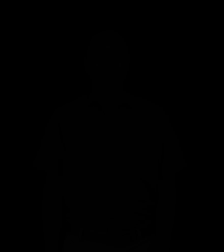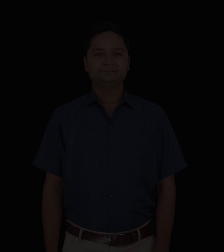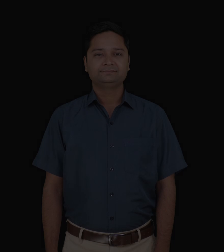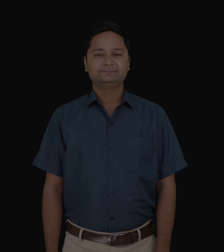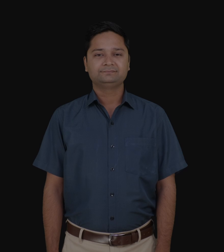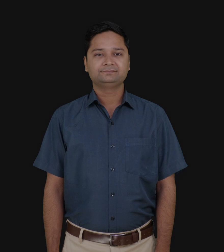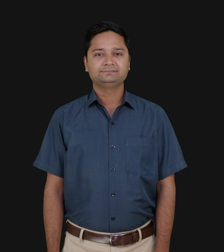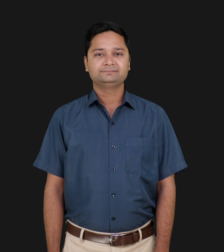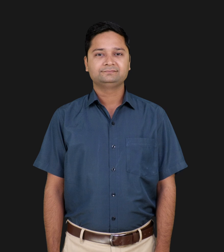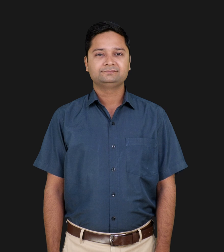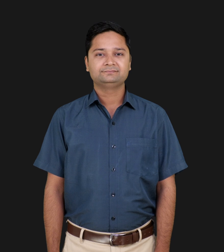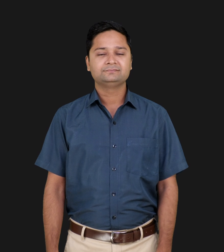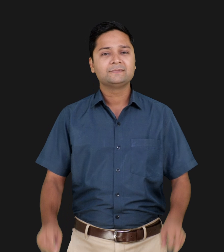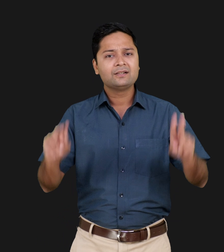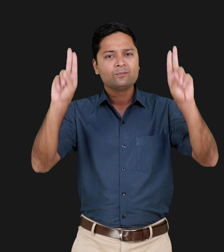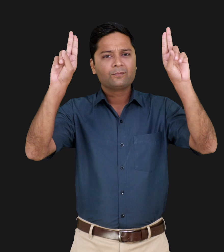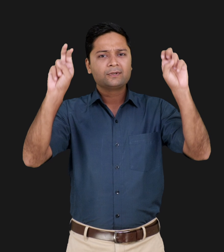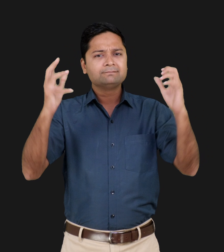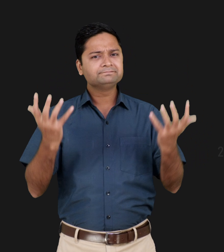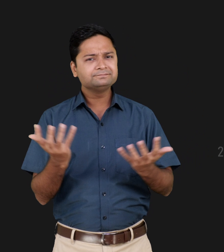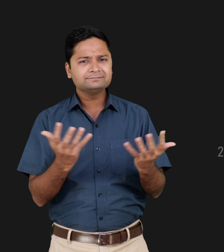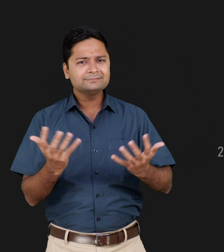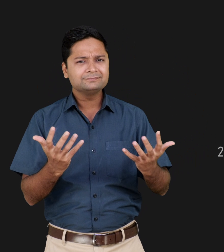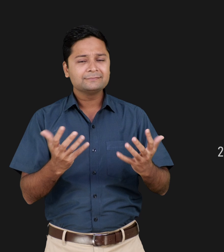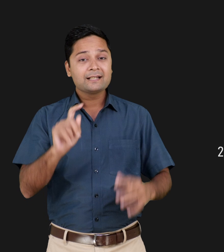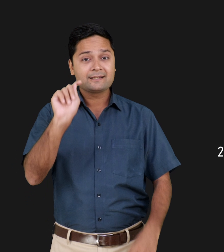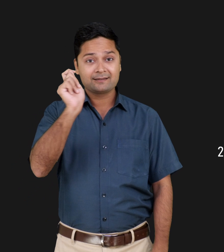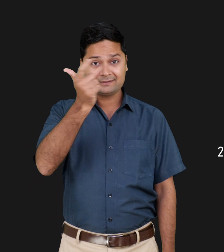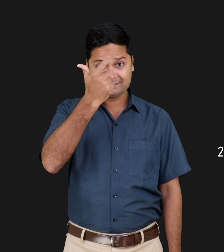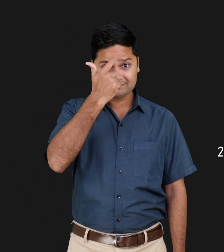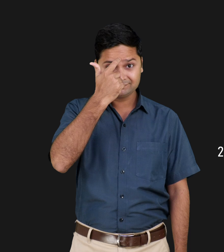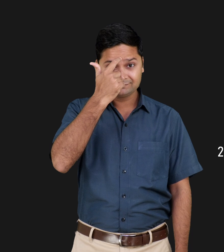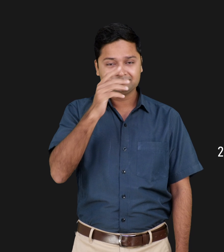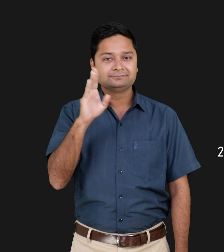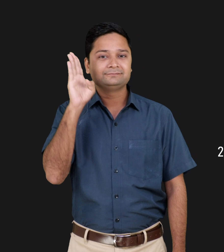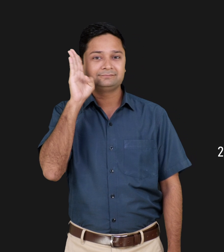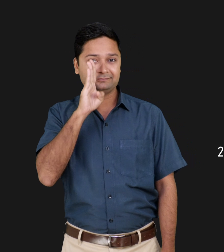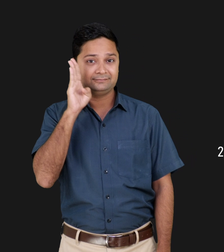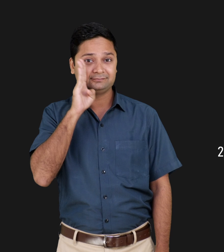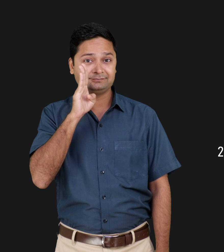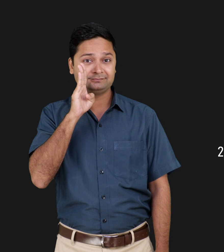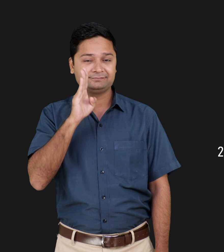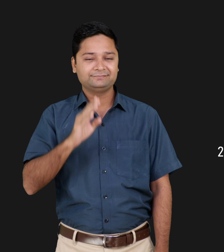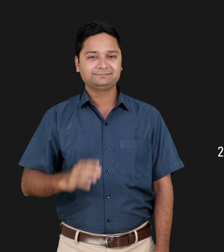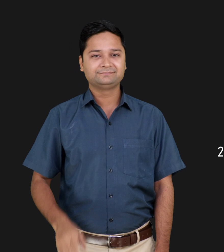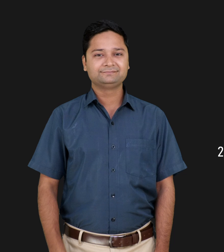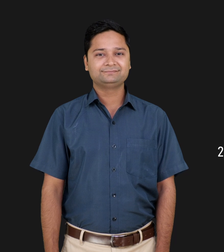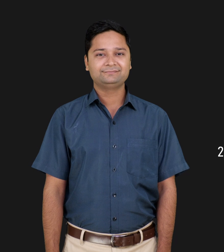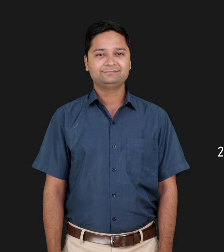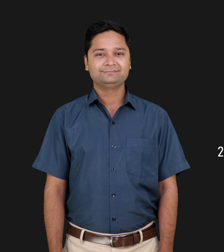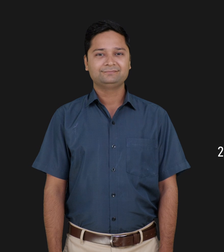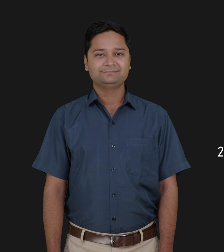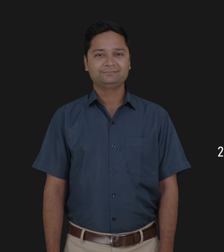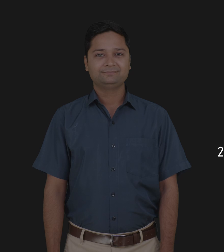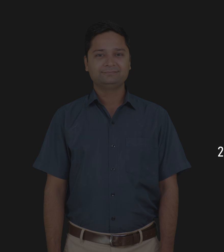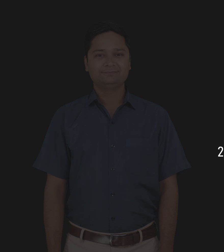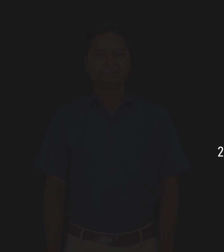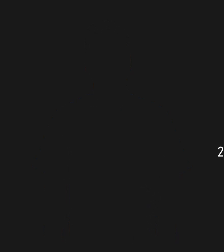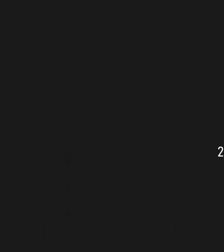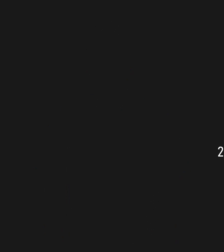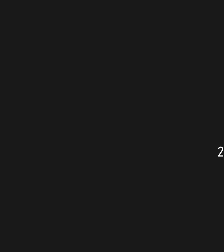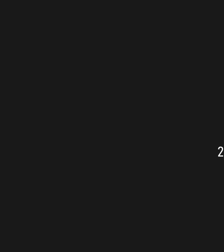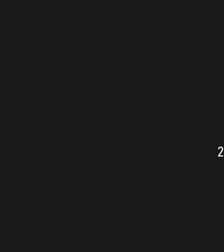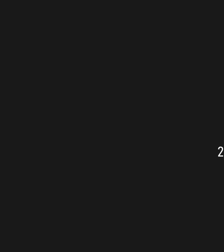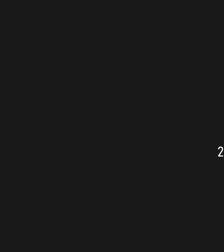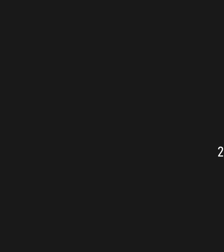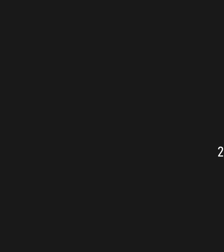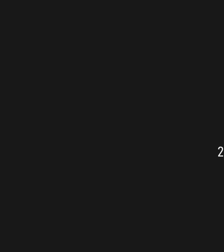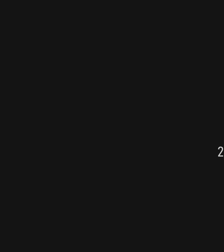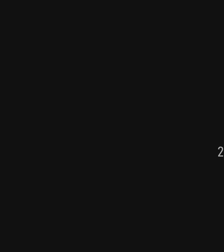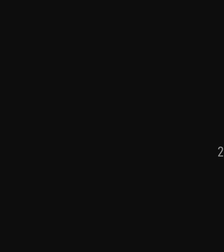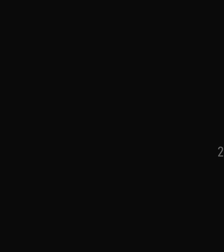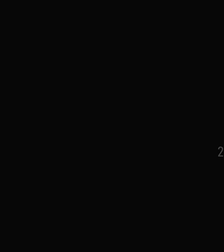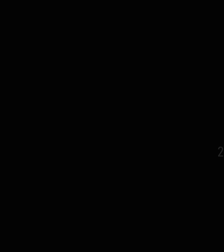David and Bathsheba